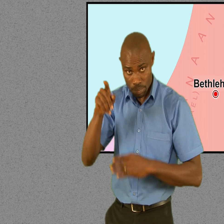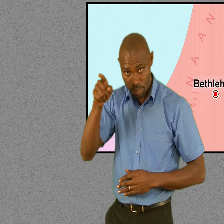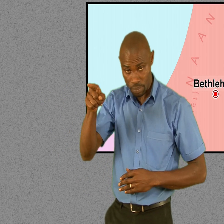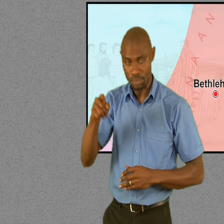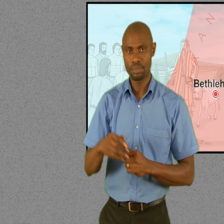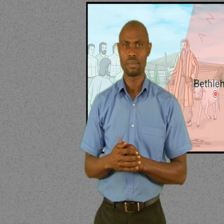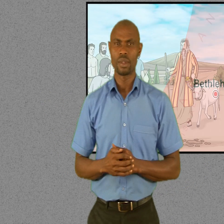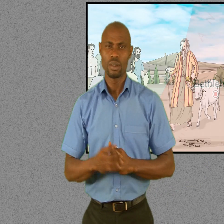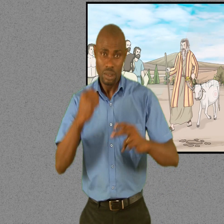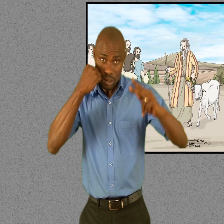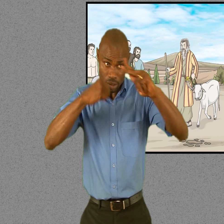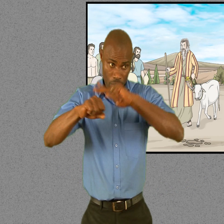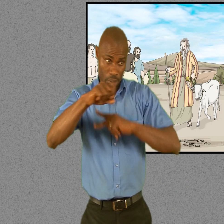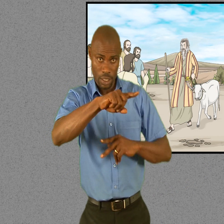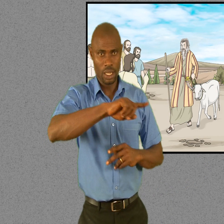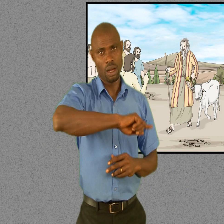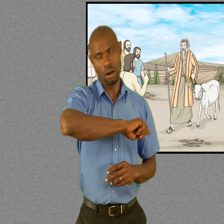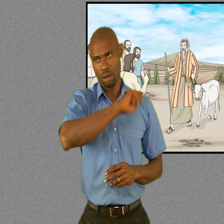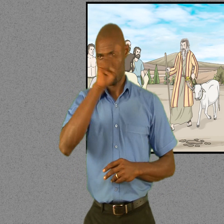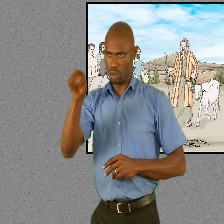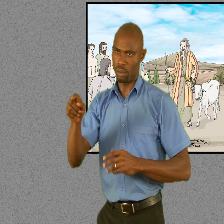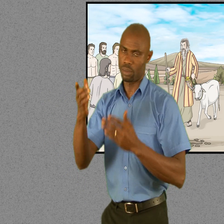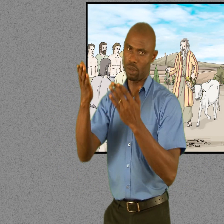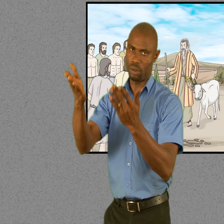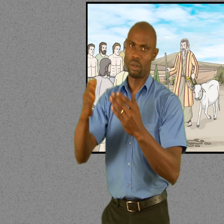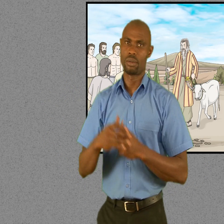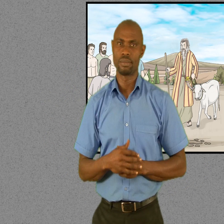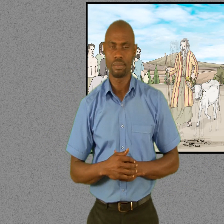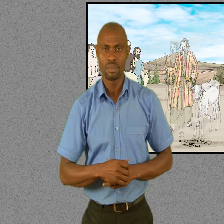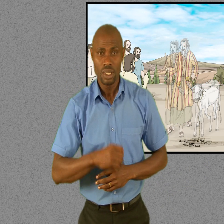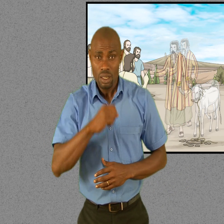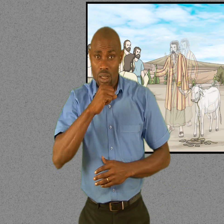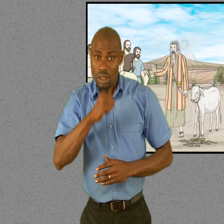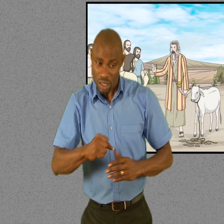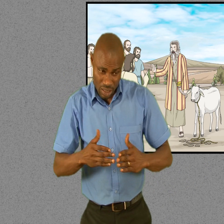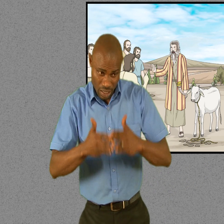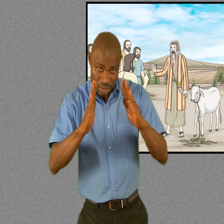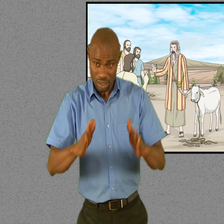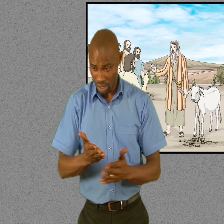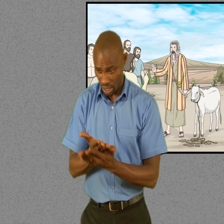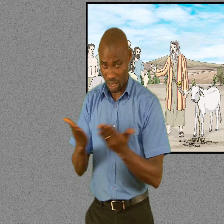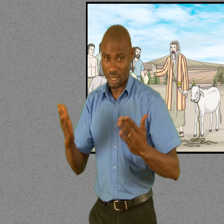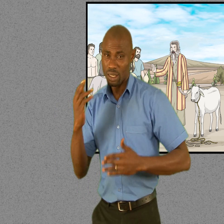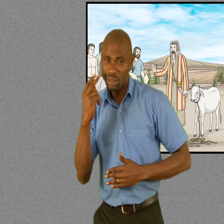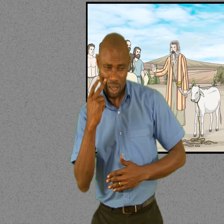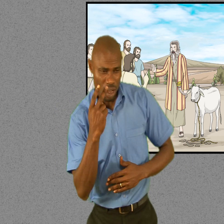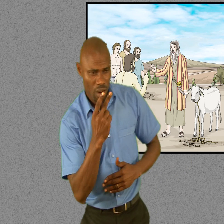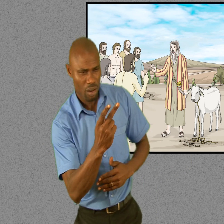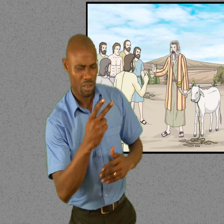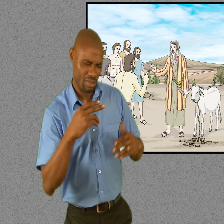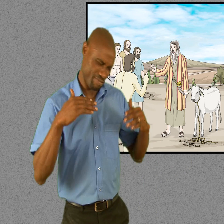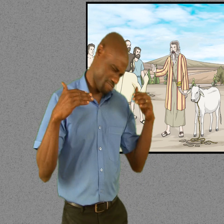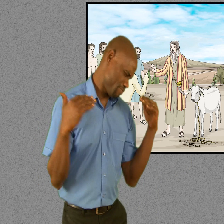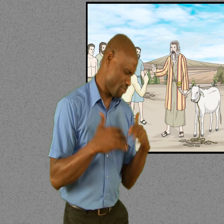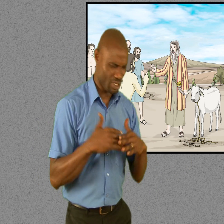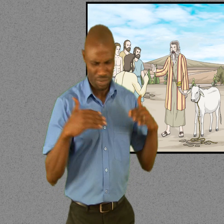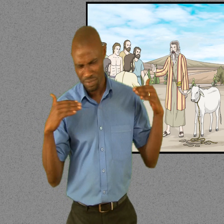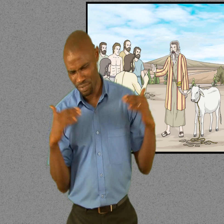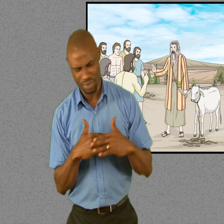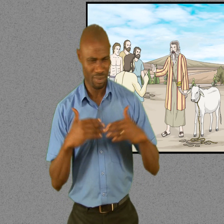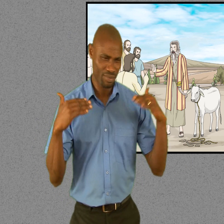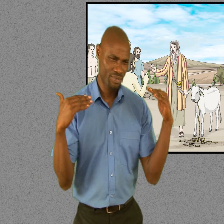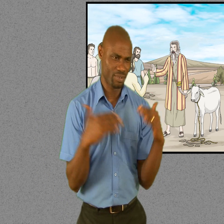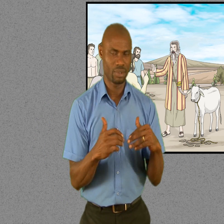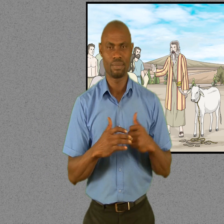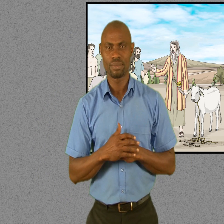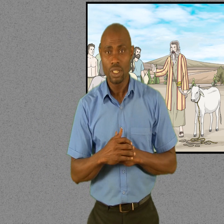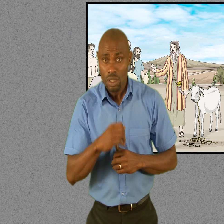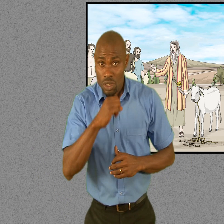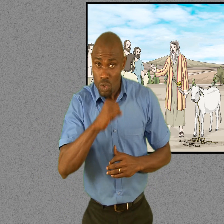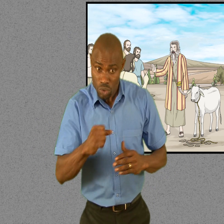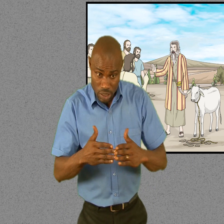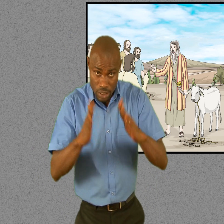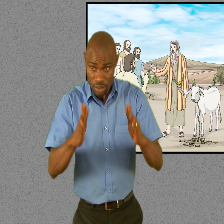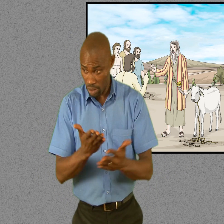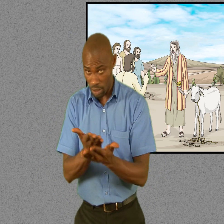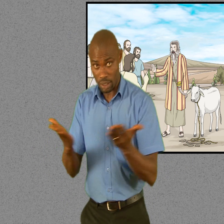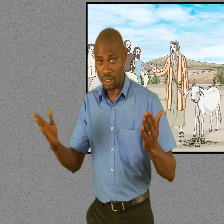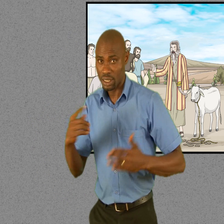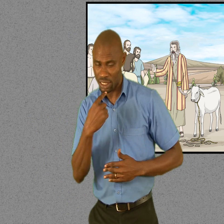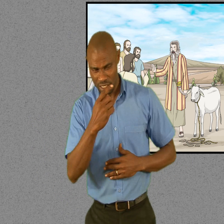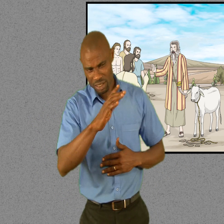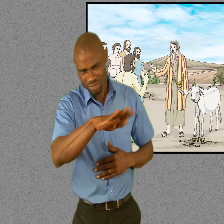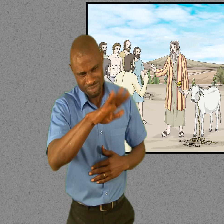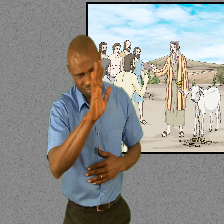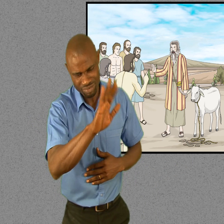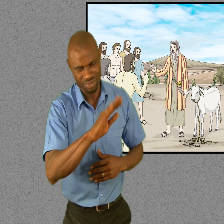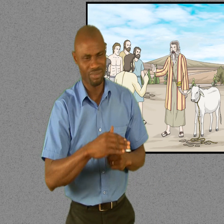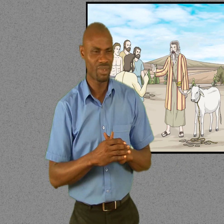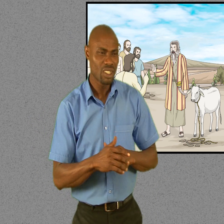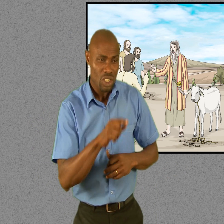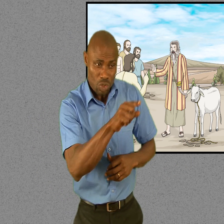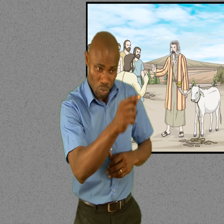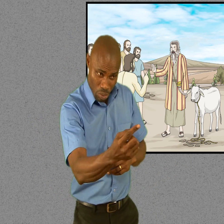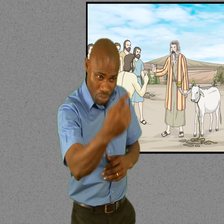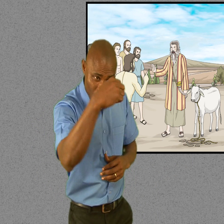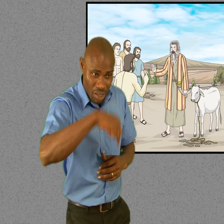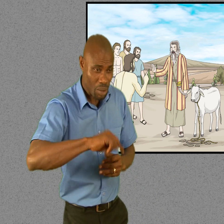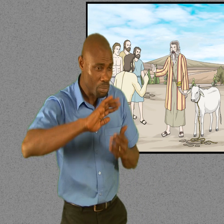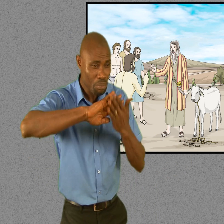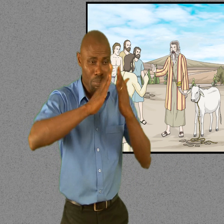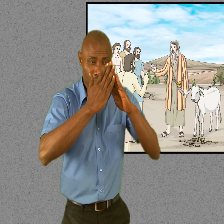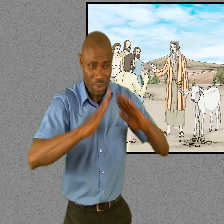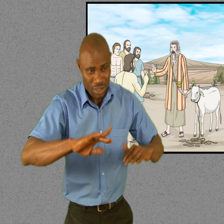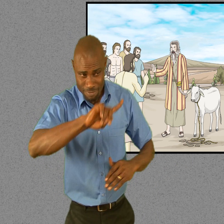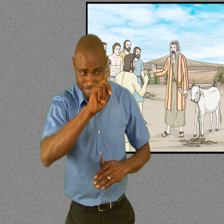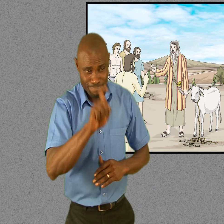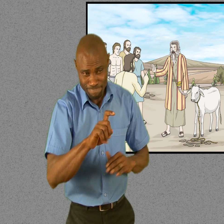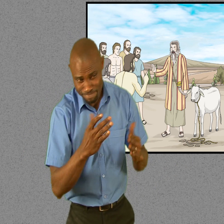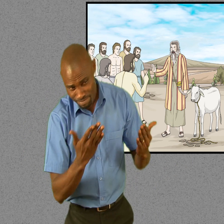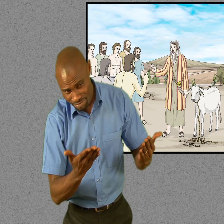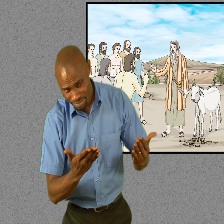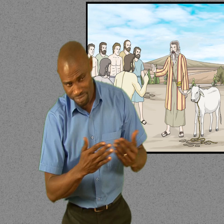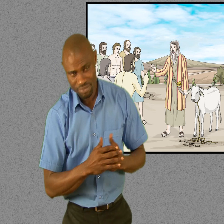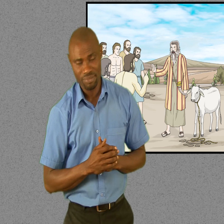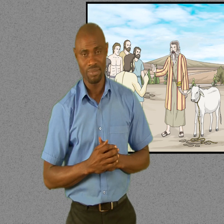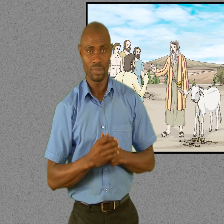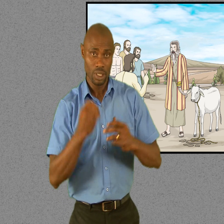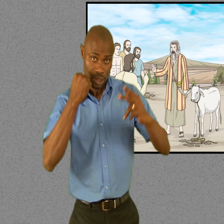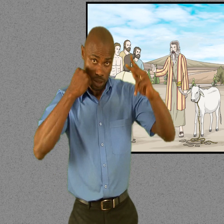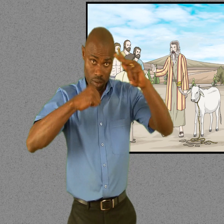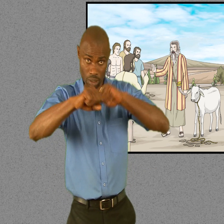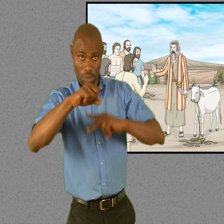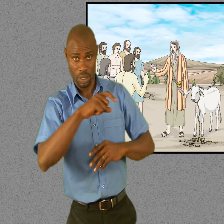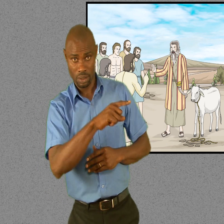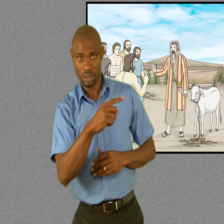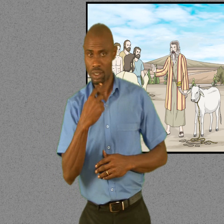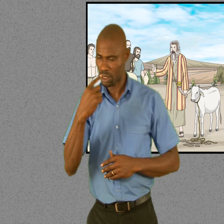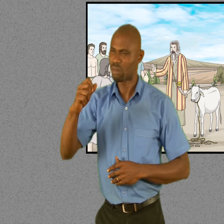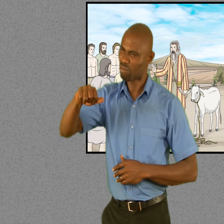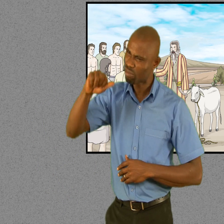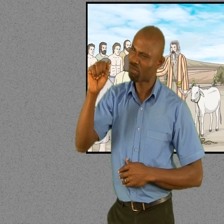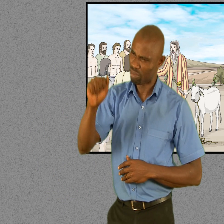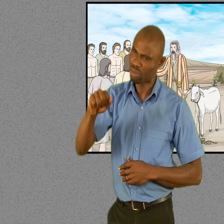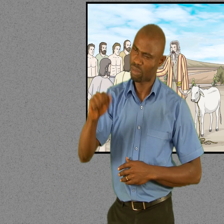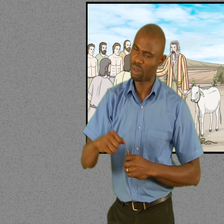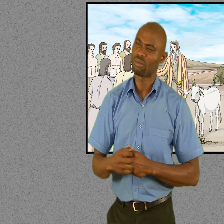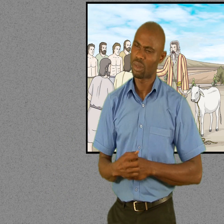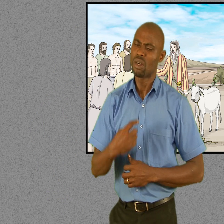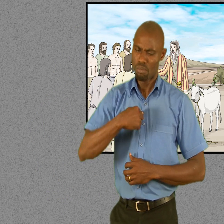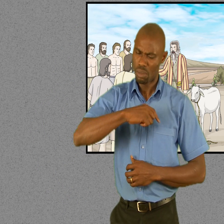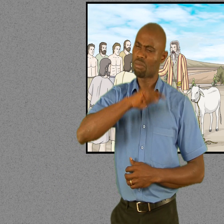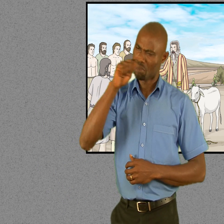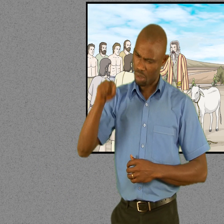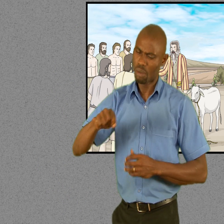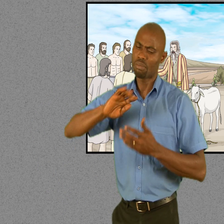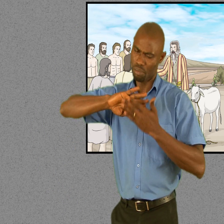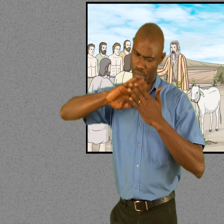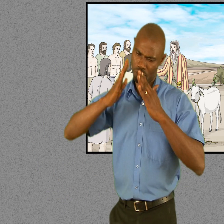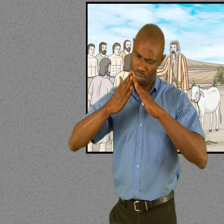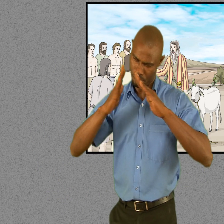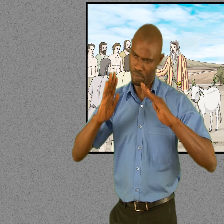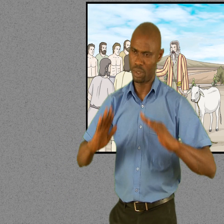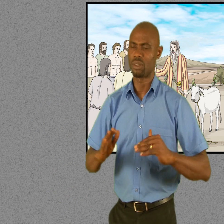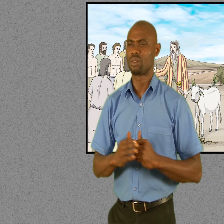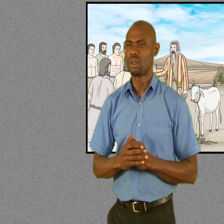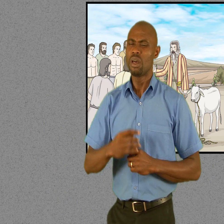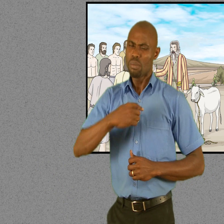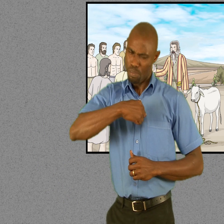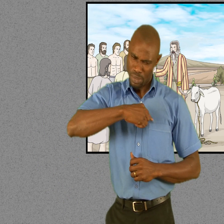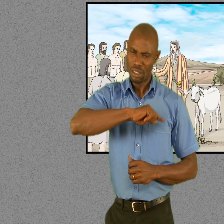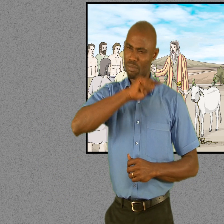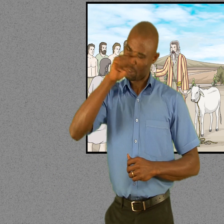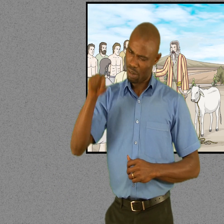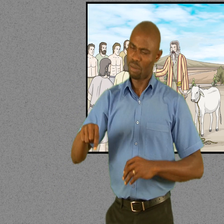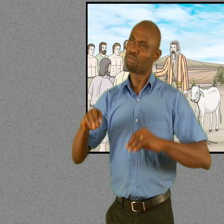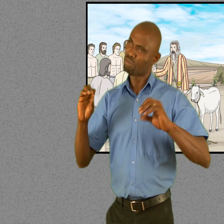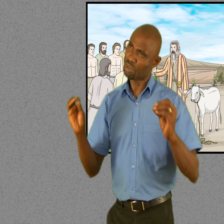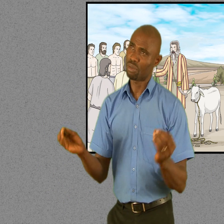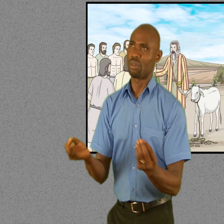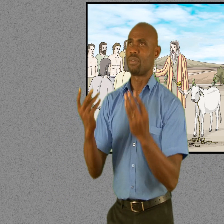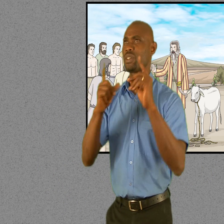When the elders of the town met him, they trembled and asked, “Do you come in peace?” “In peace,” he replied.